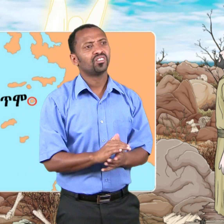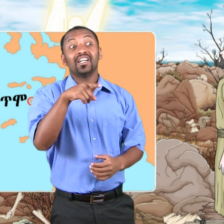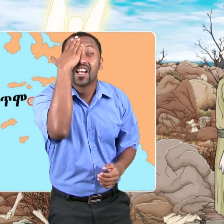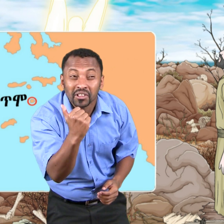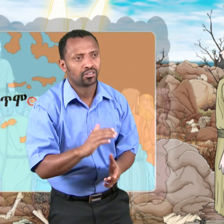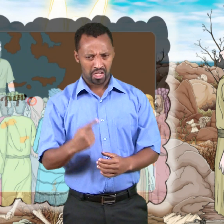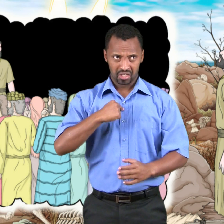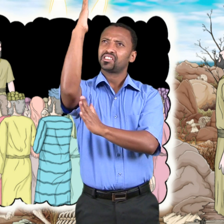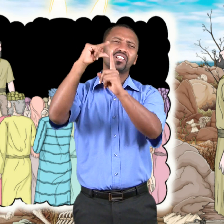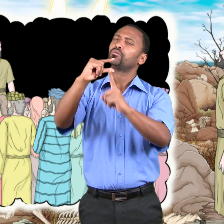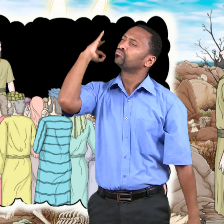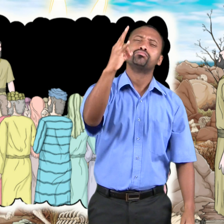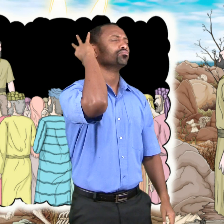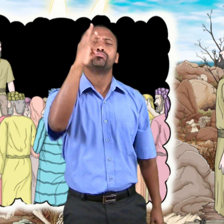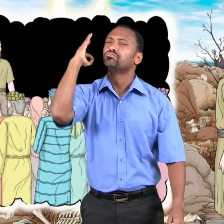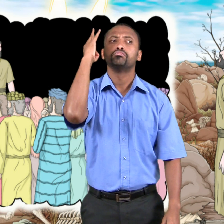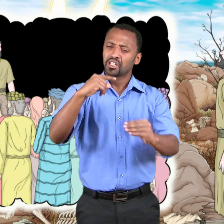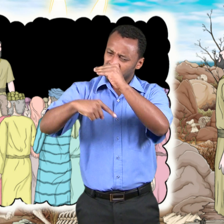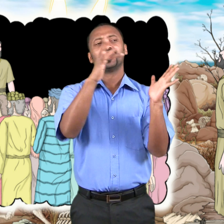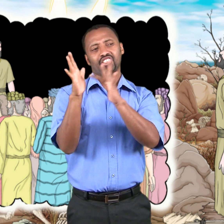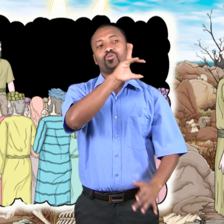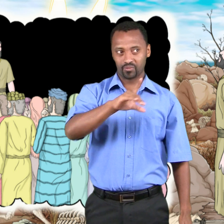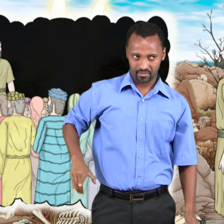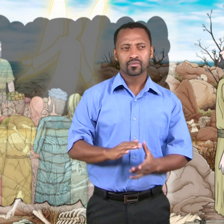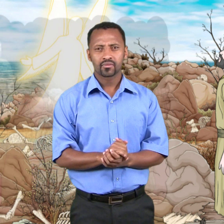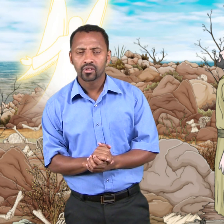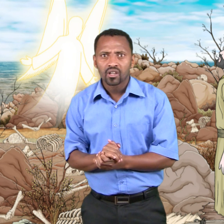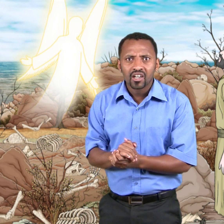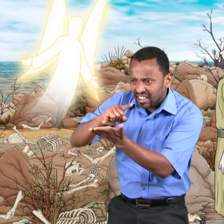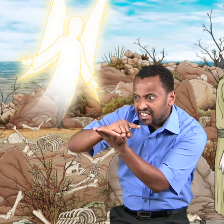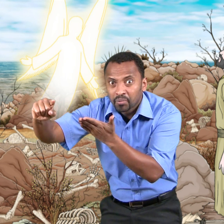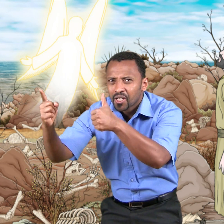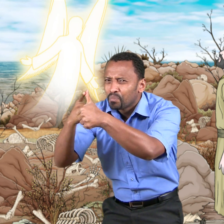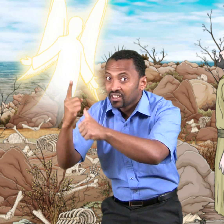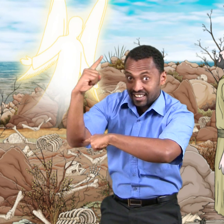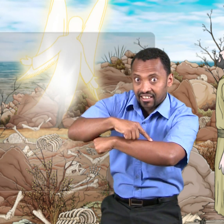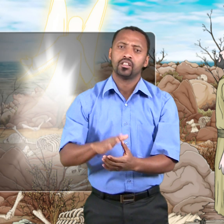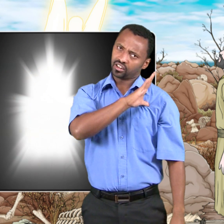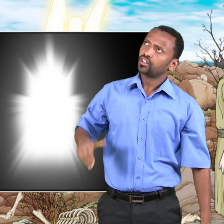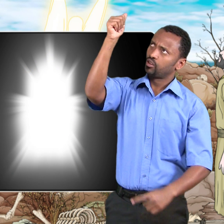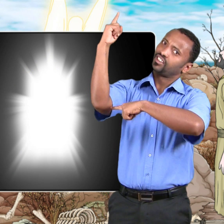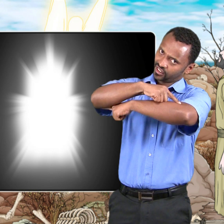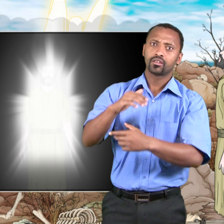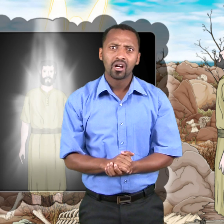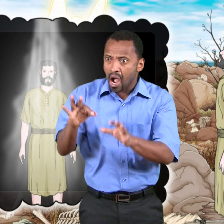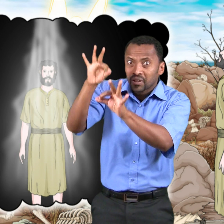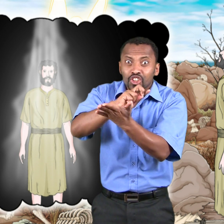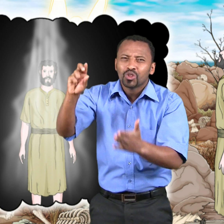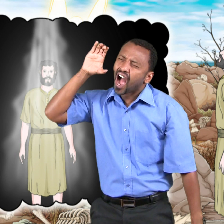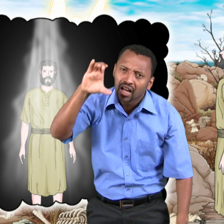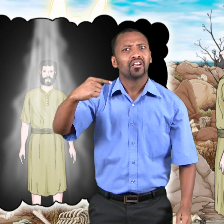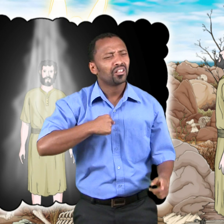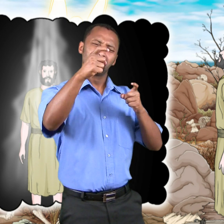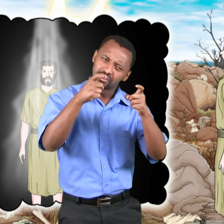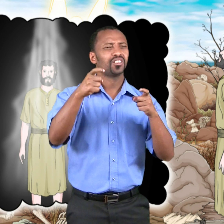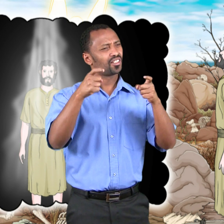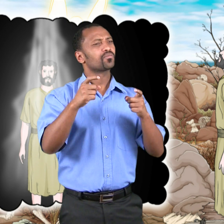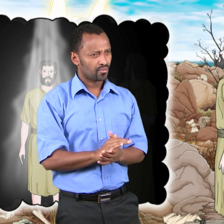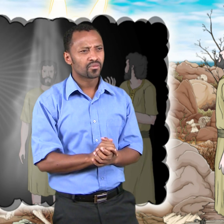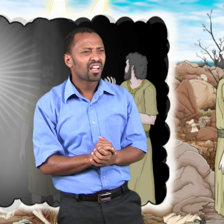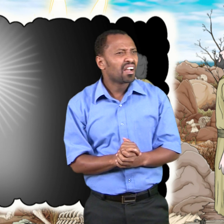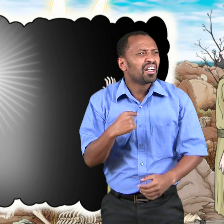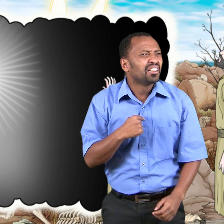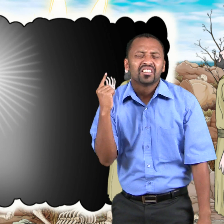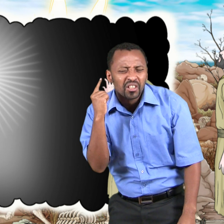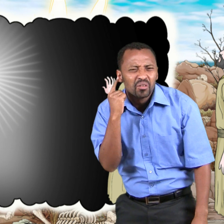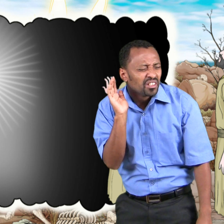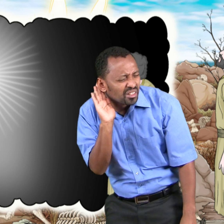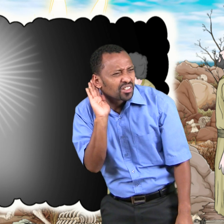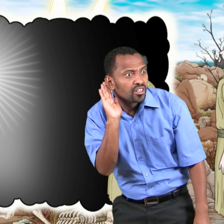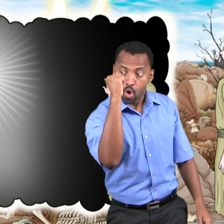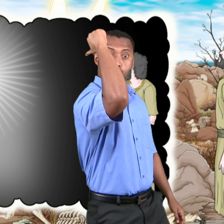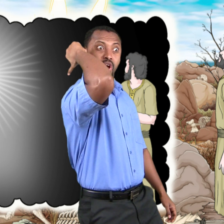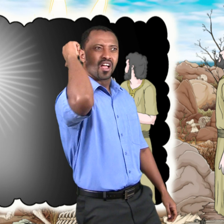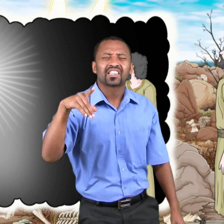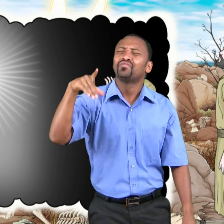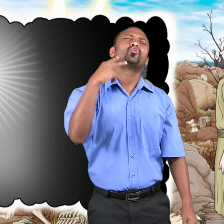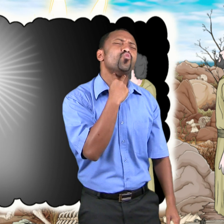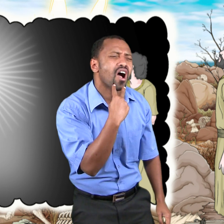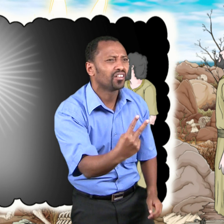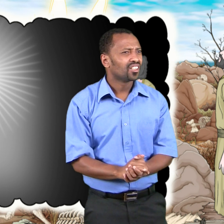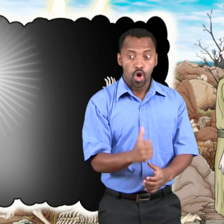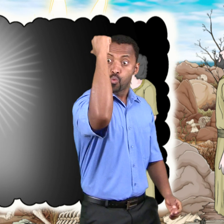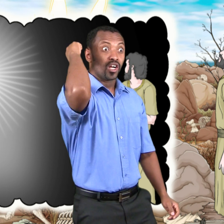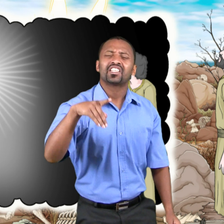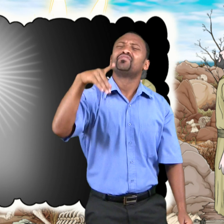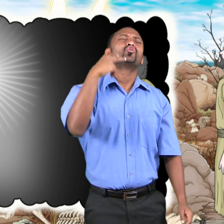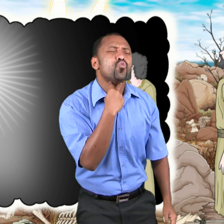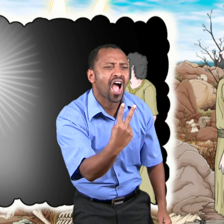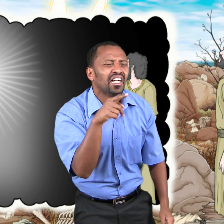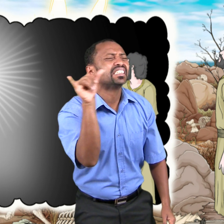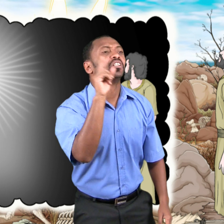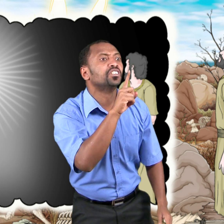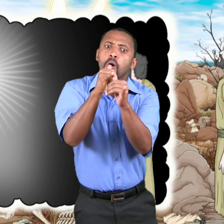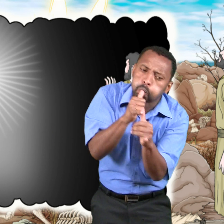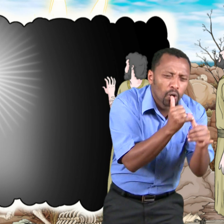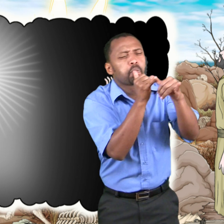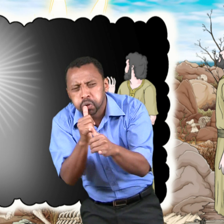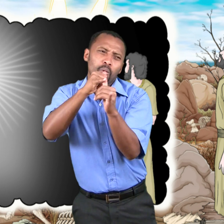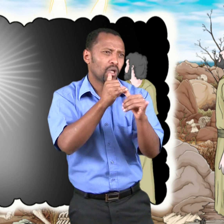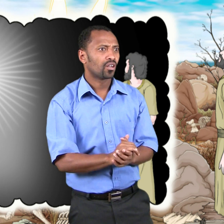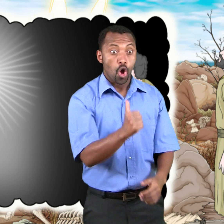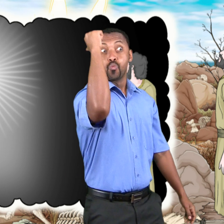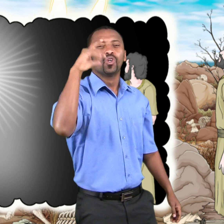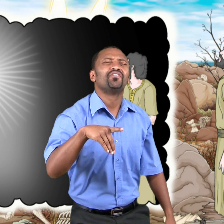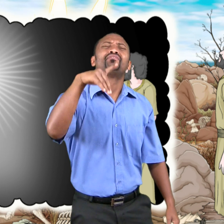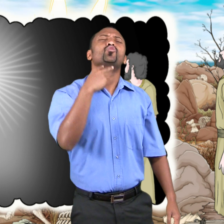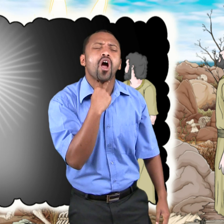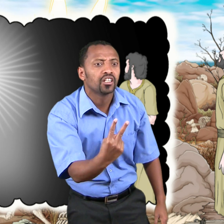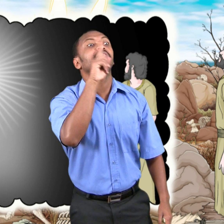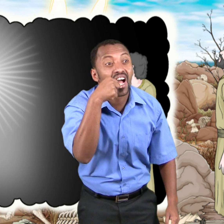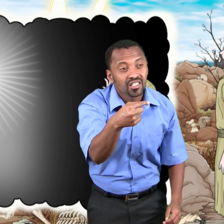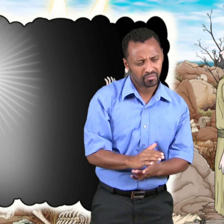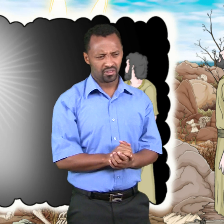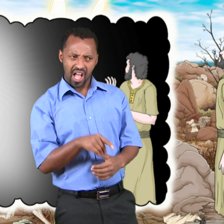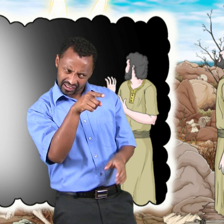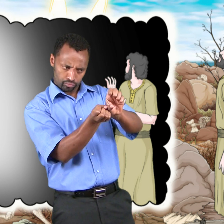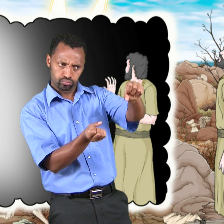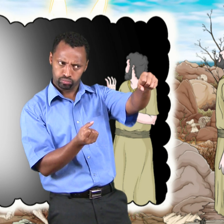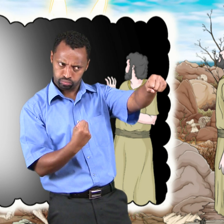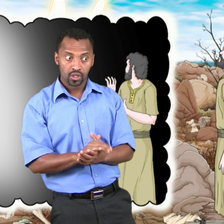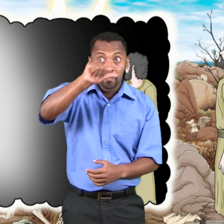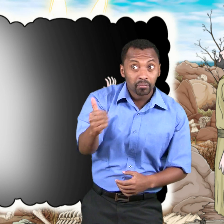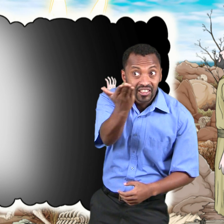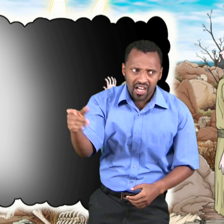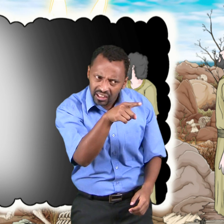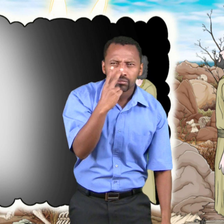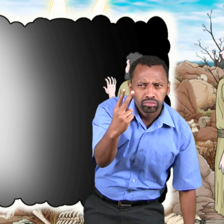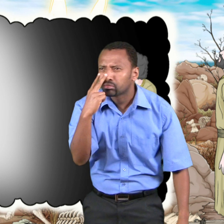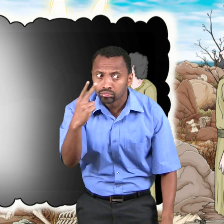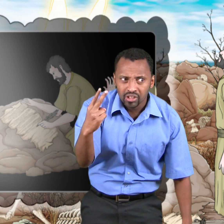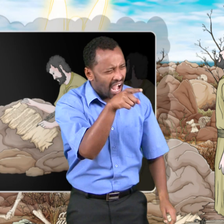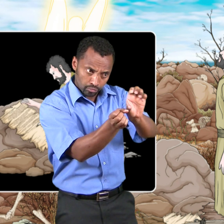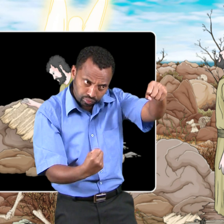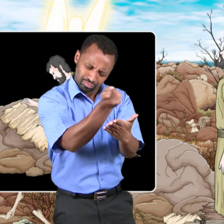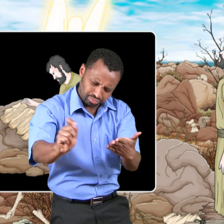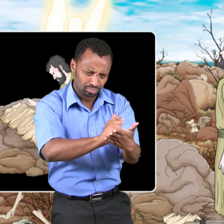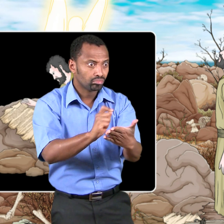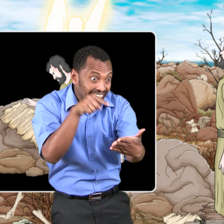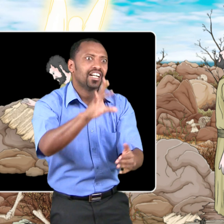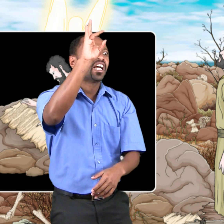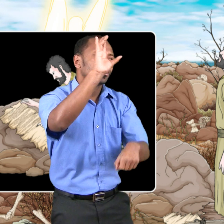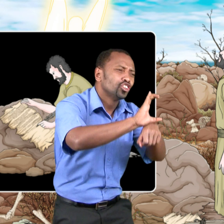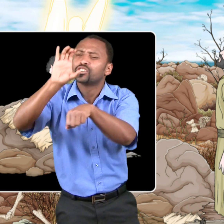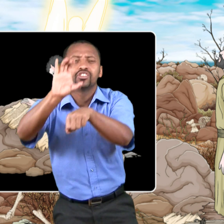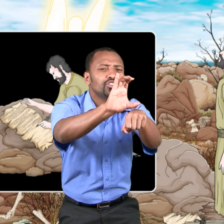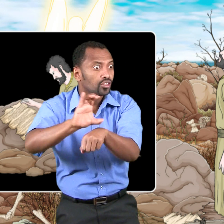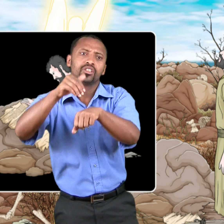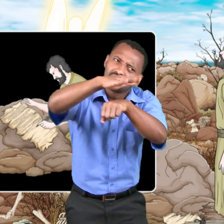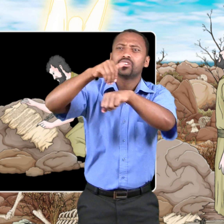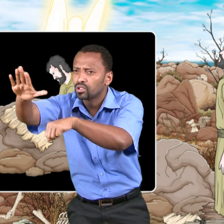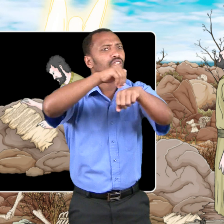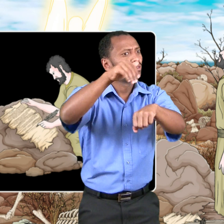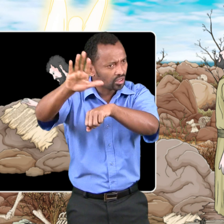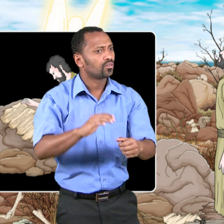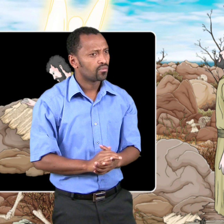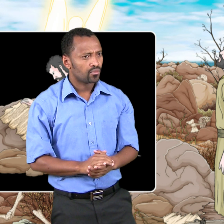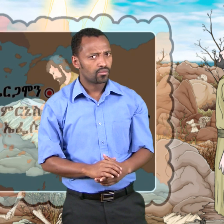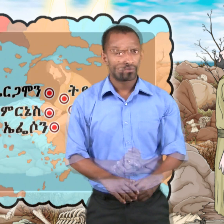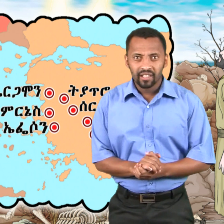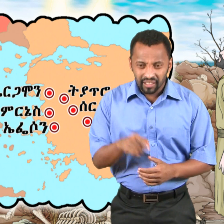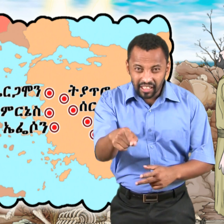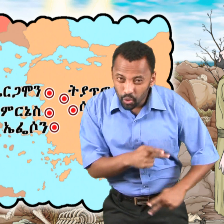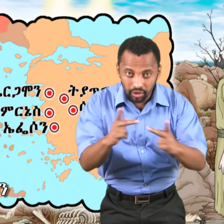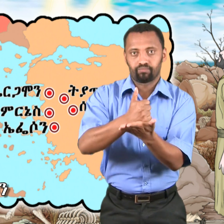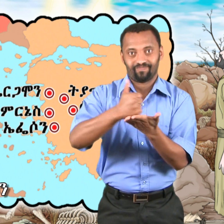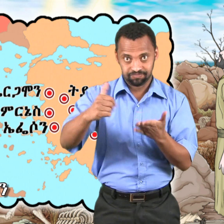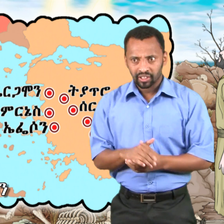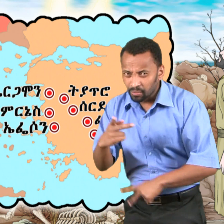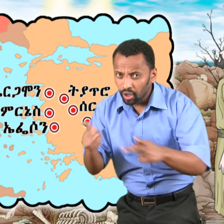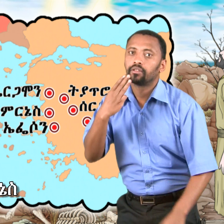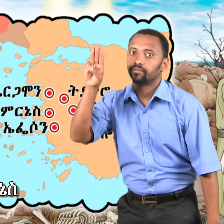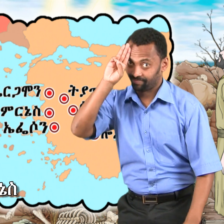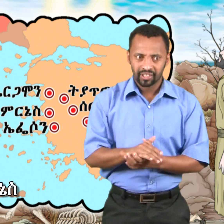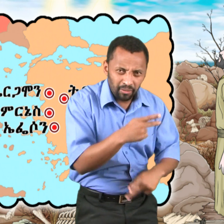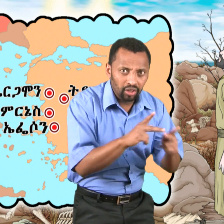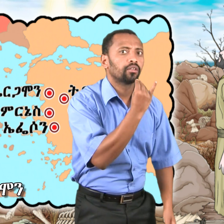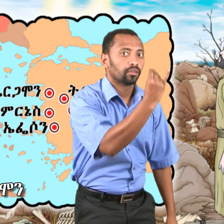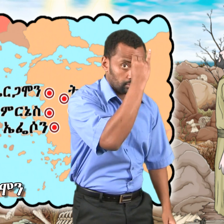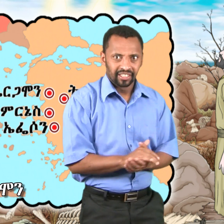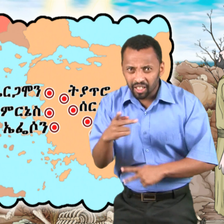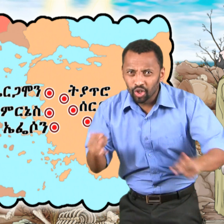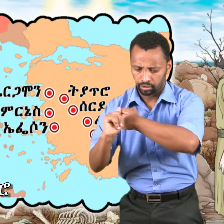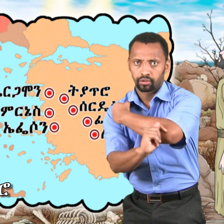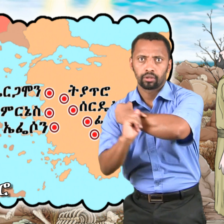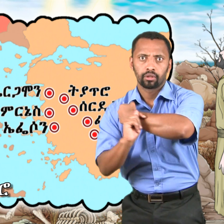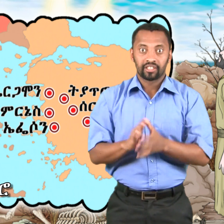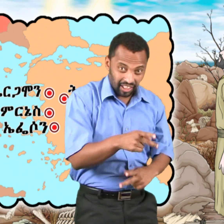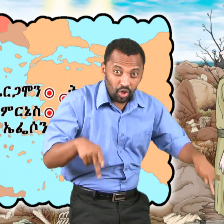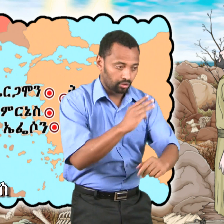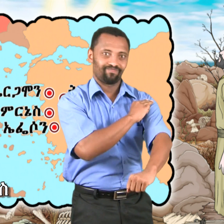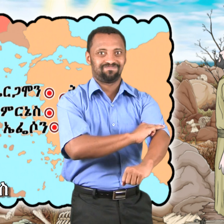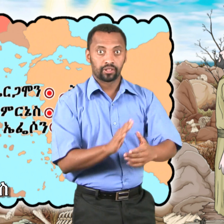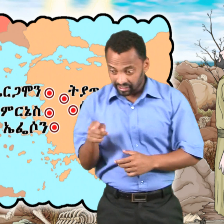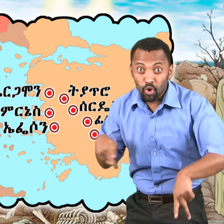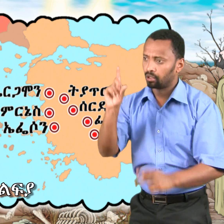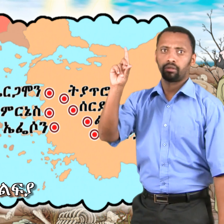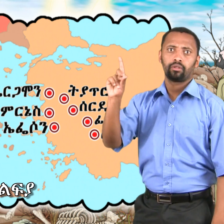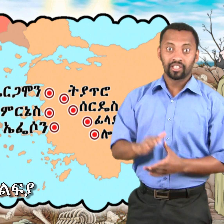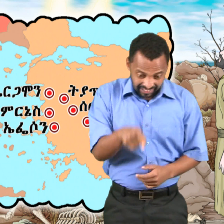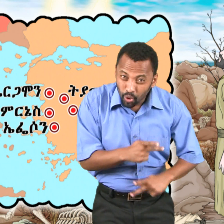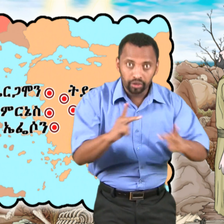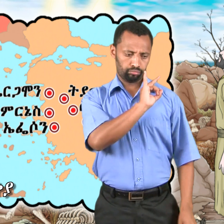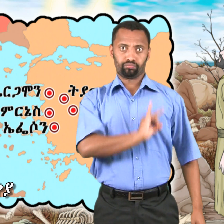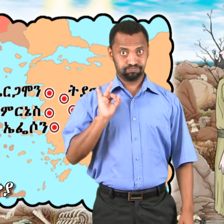On the Lord’s day I was in the Spirit, and I heard behind me a loud voice like a trumpet, saying, “Write on a scroll what you see and send it to the seven churches: to Ephesus, Smyrna, Pergamum, Thyatira, Sardis, Philadelphia, and Laodicea.”